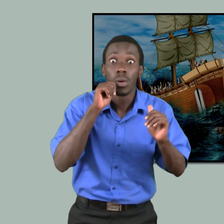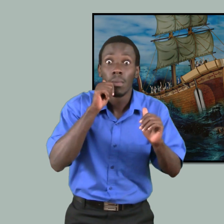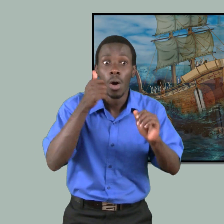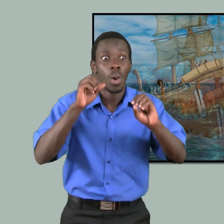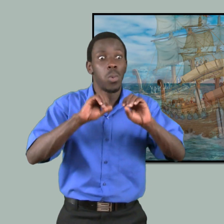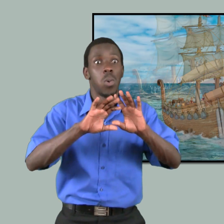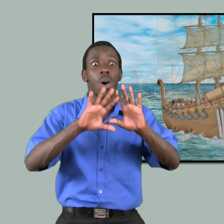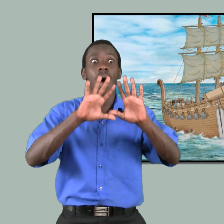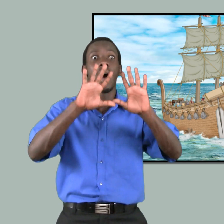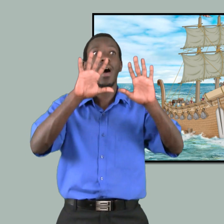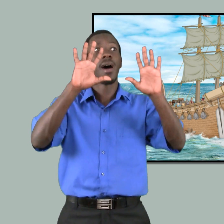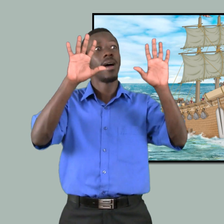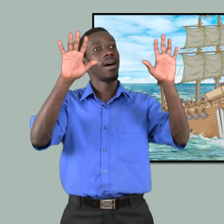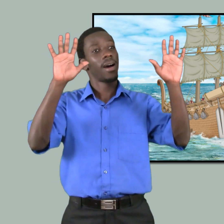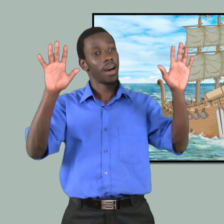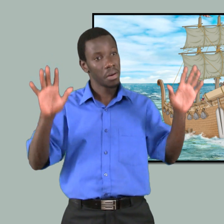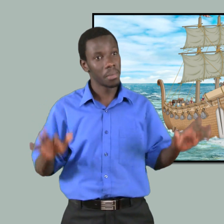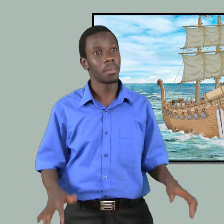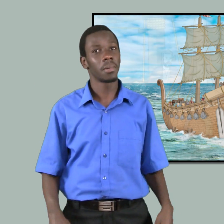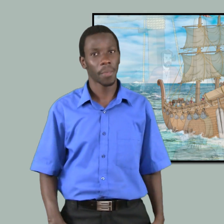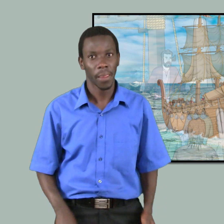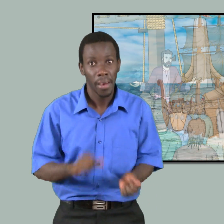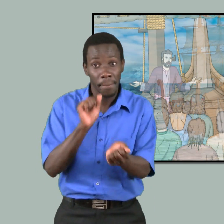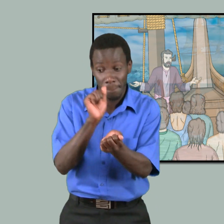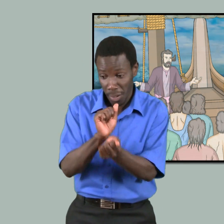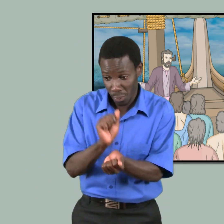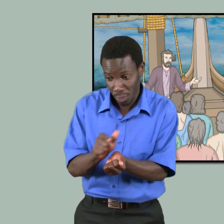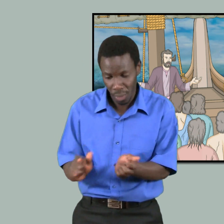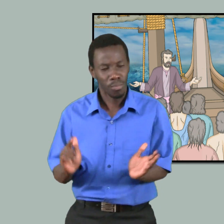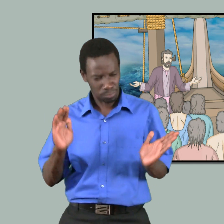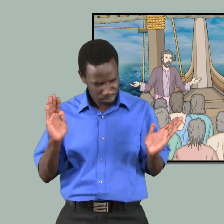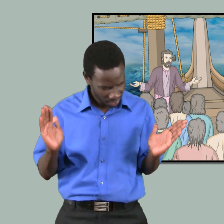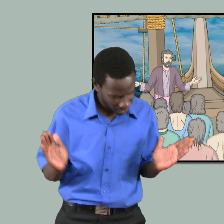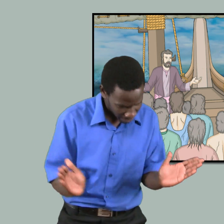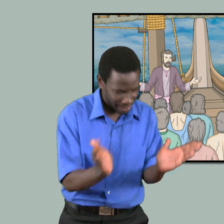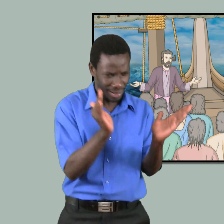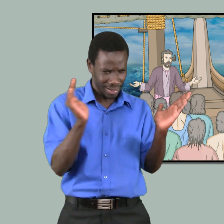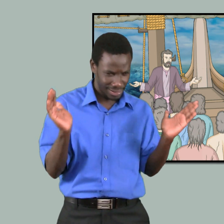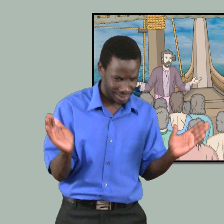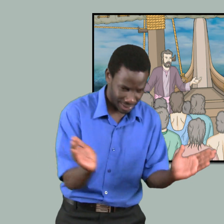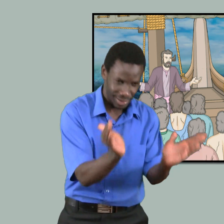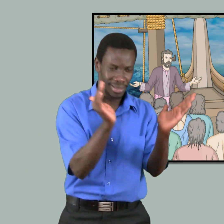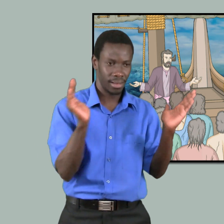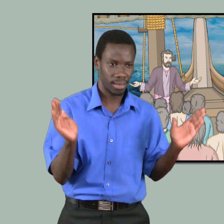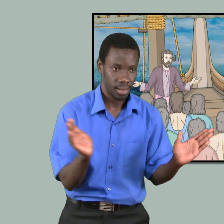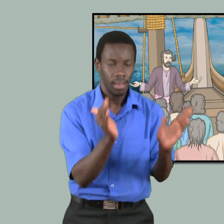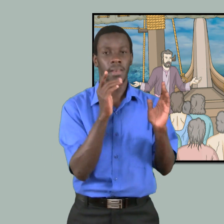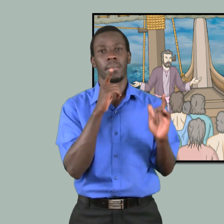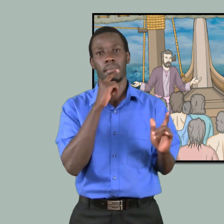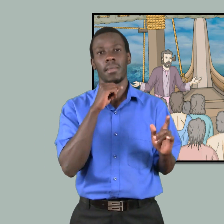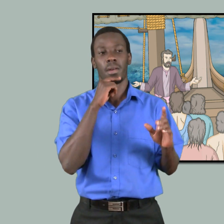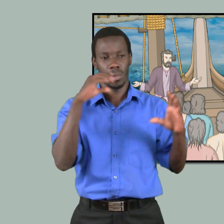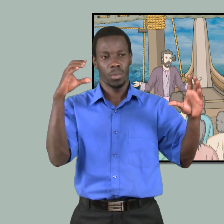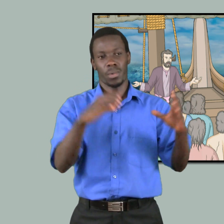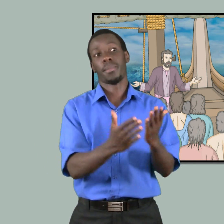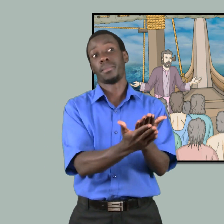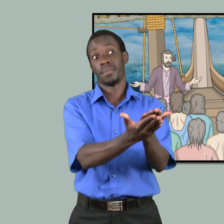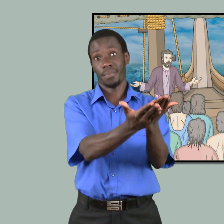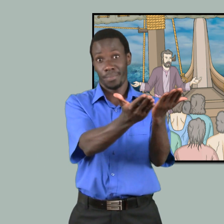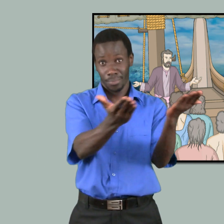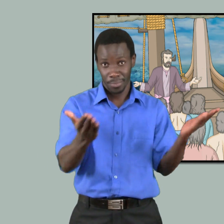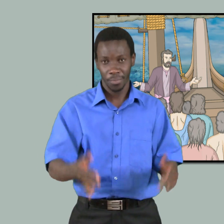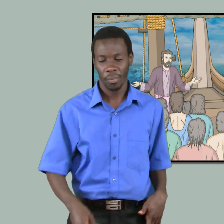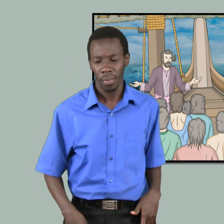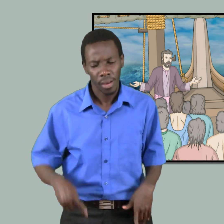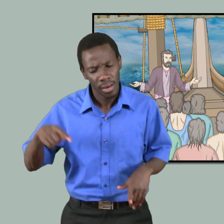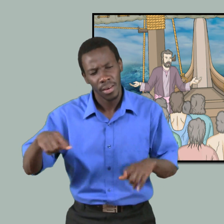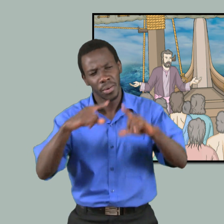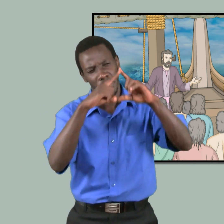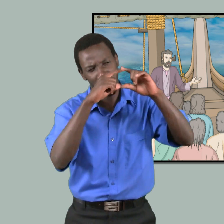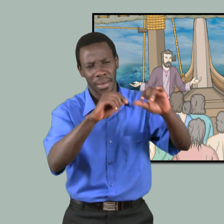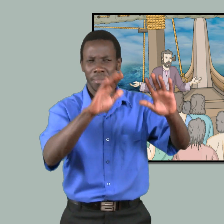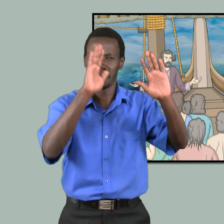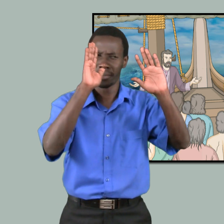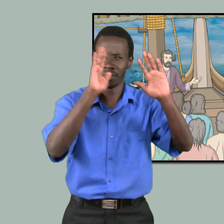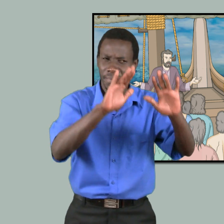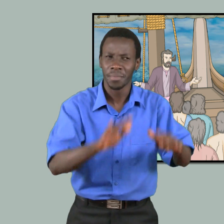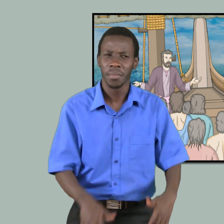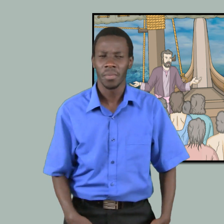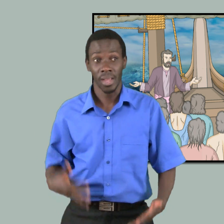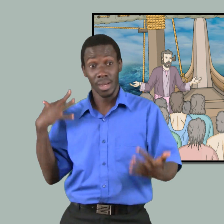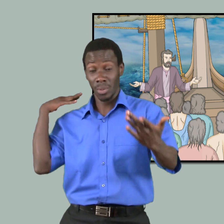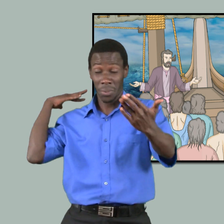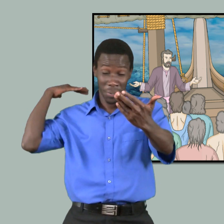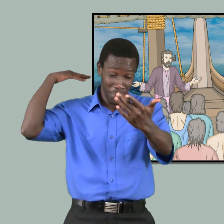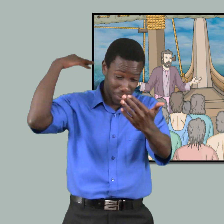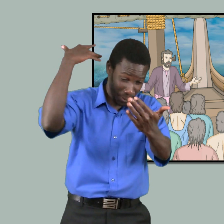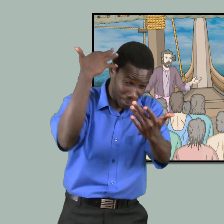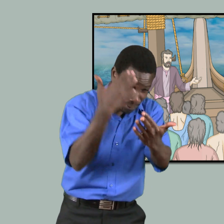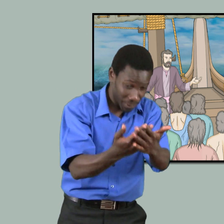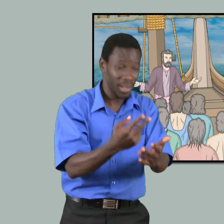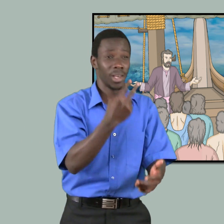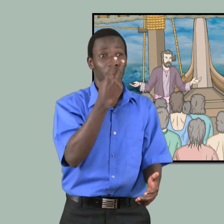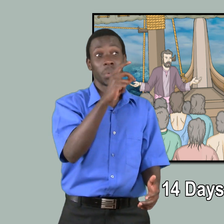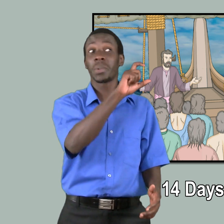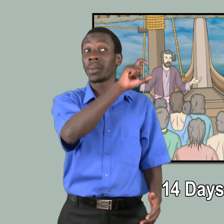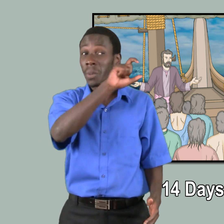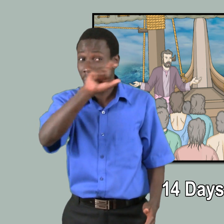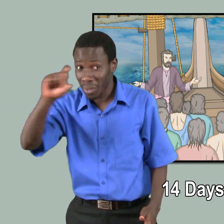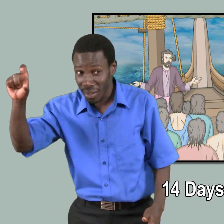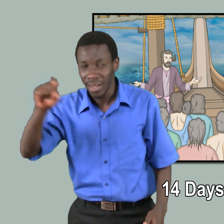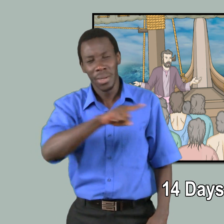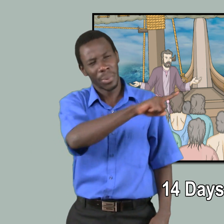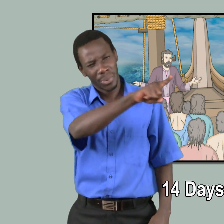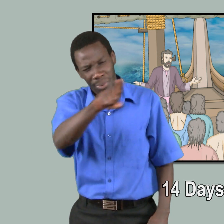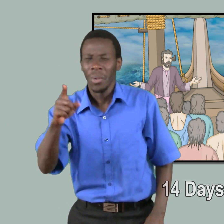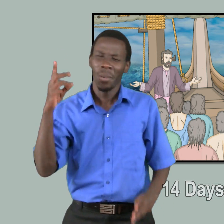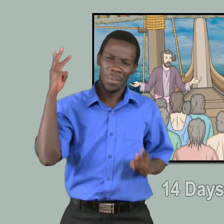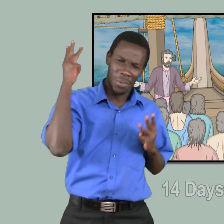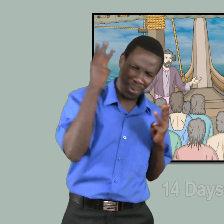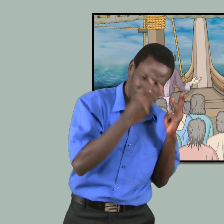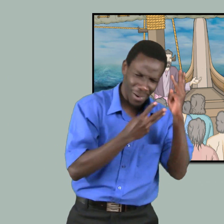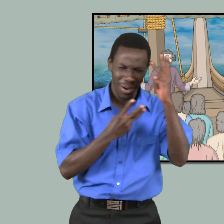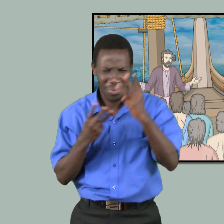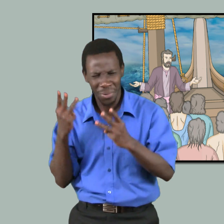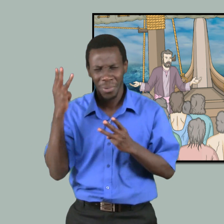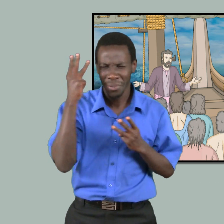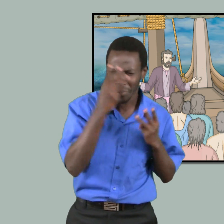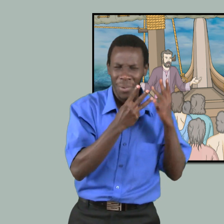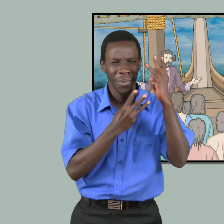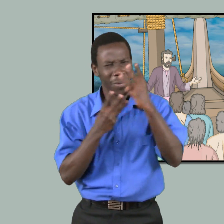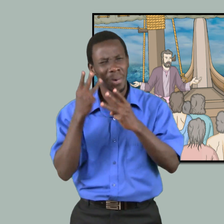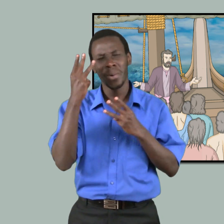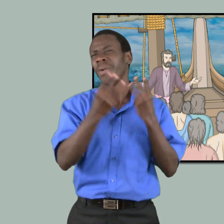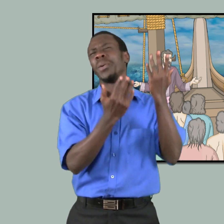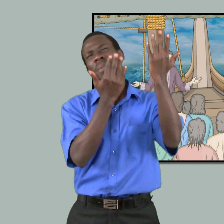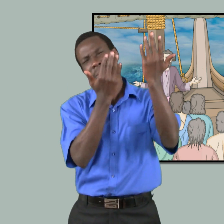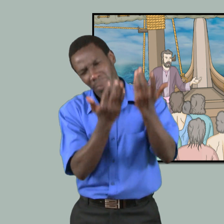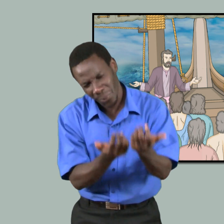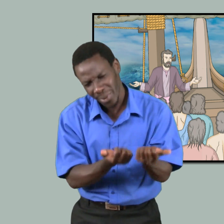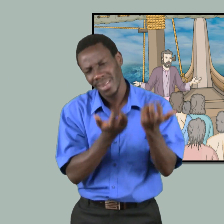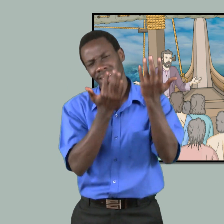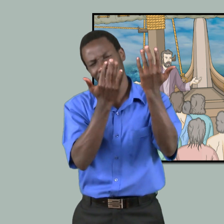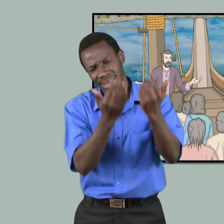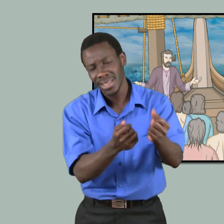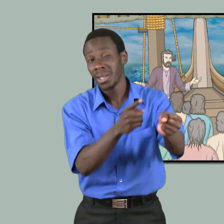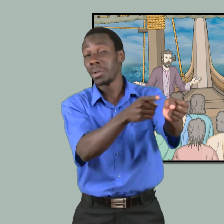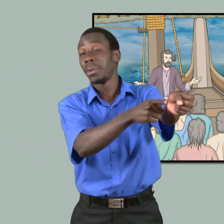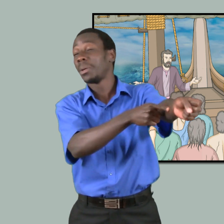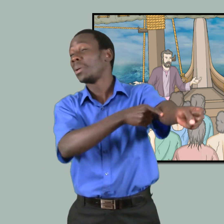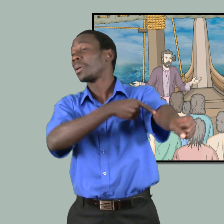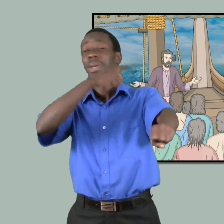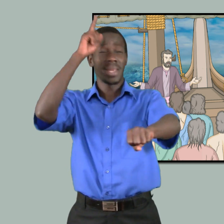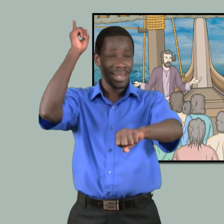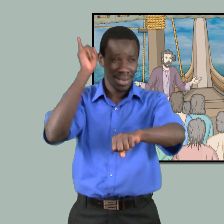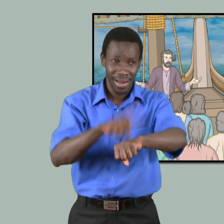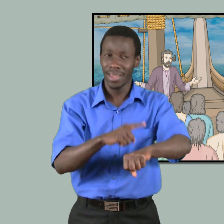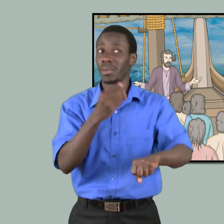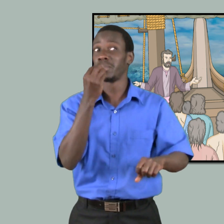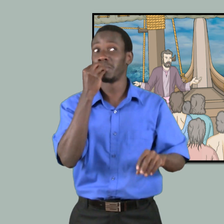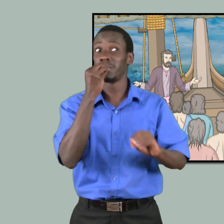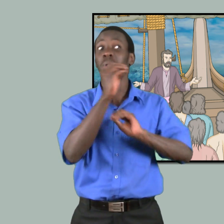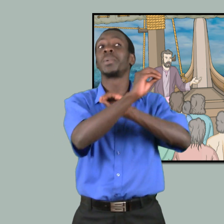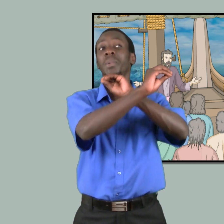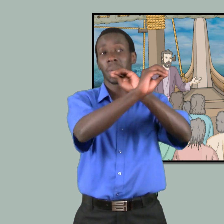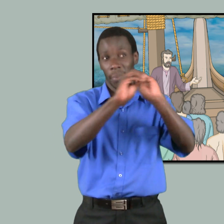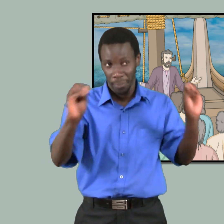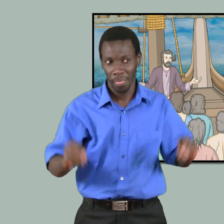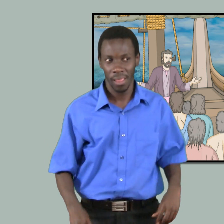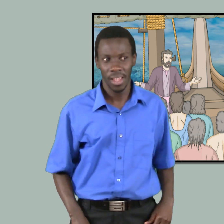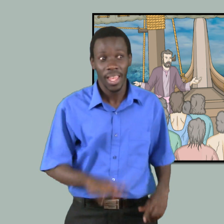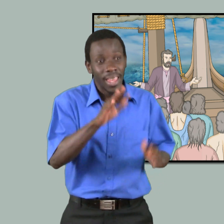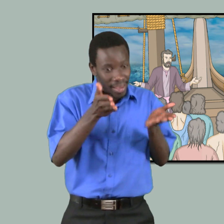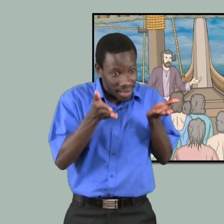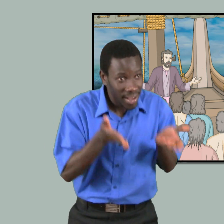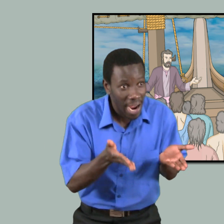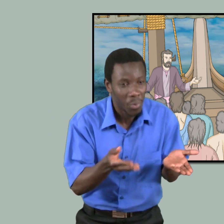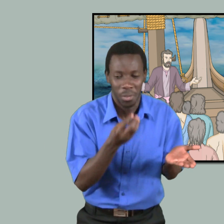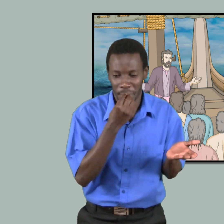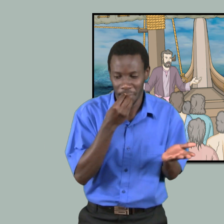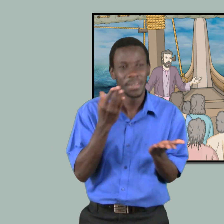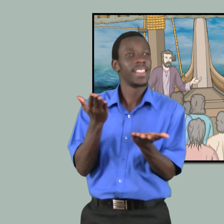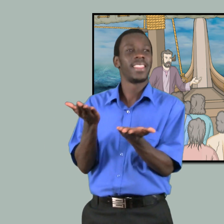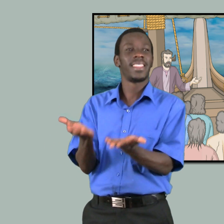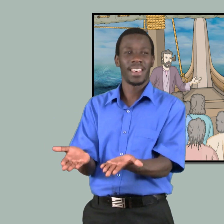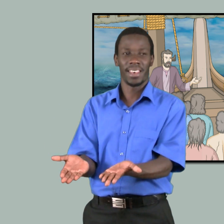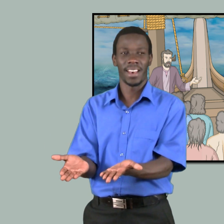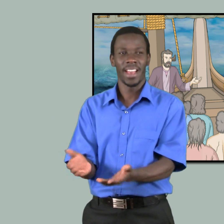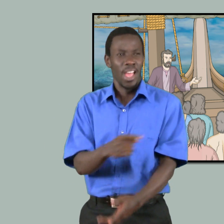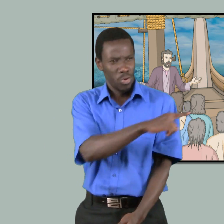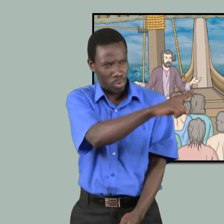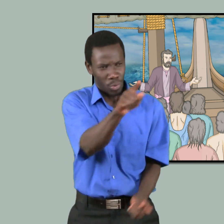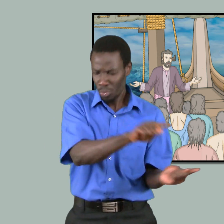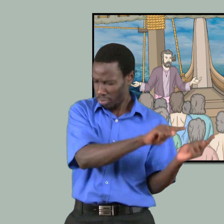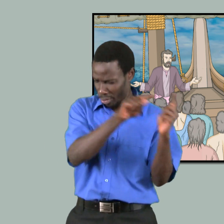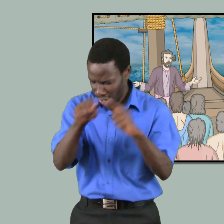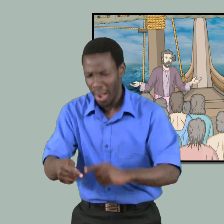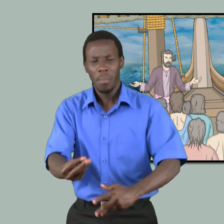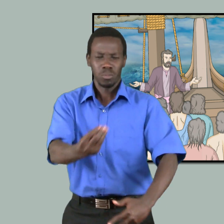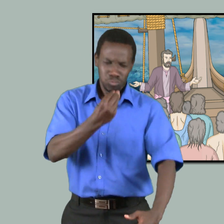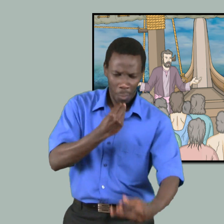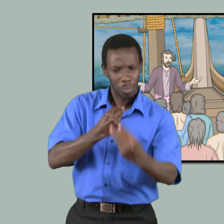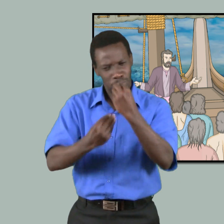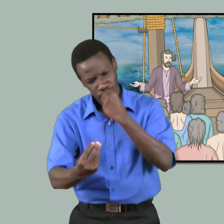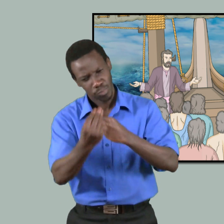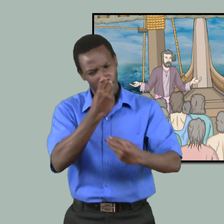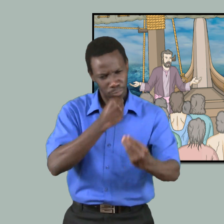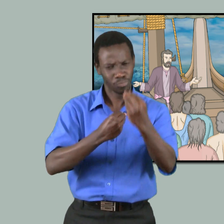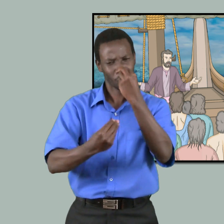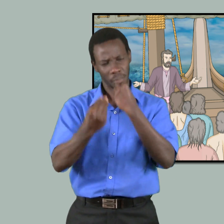Right up to daybreak, Paul kept urging them all to eat: “Today is your fourteenth day in constant suspense, without taking any food.